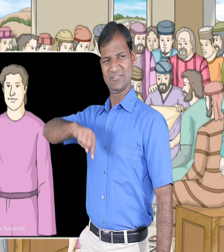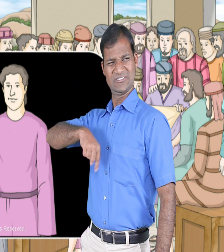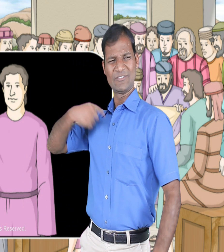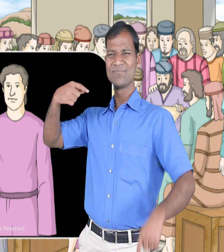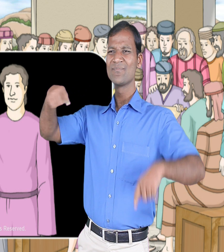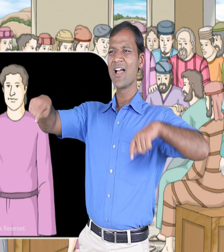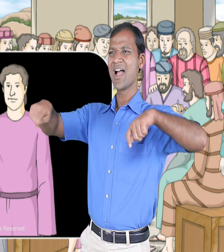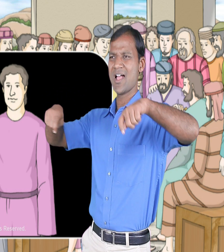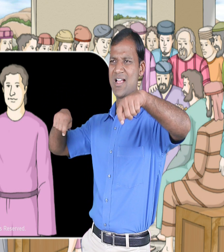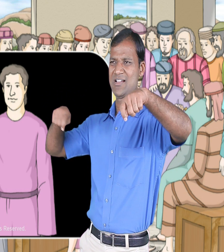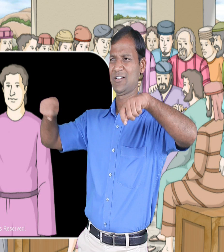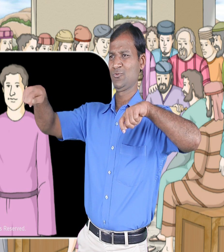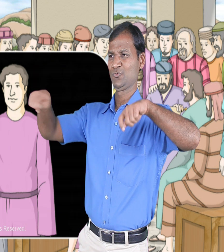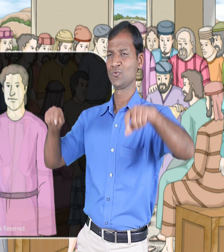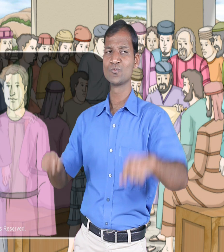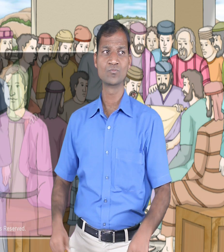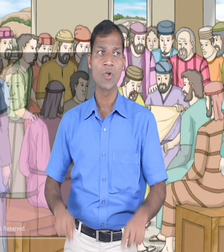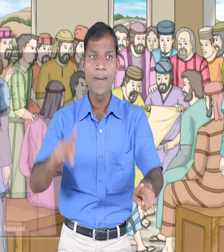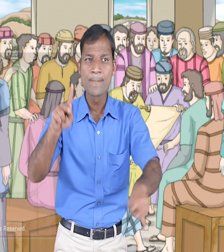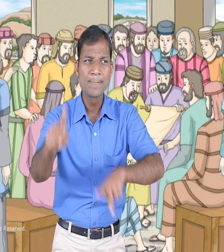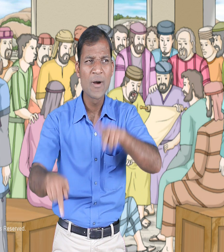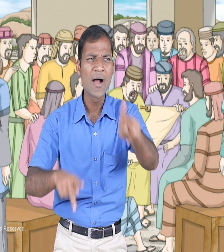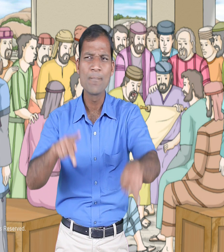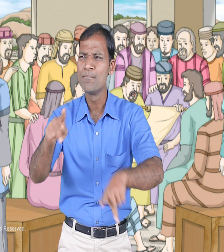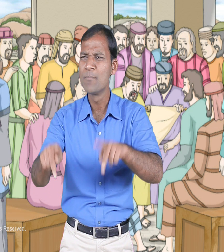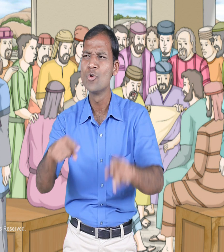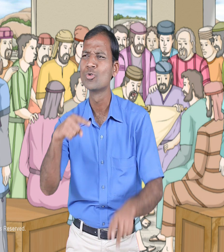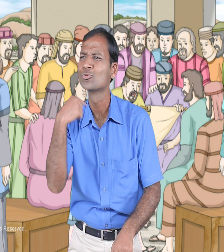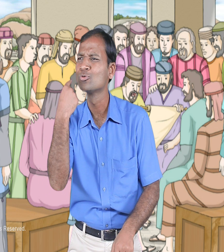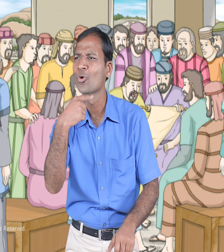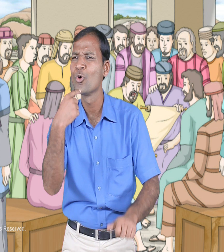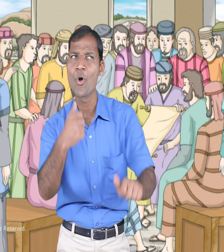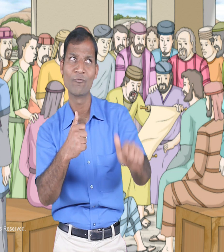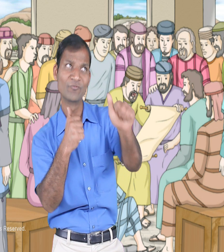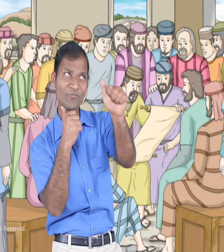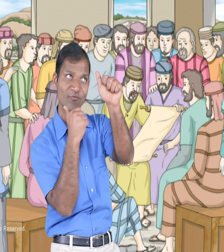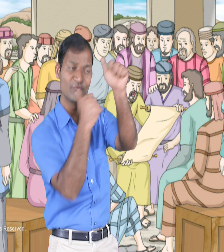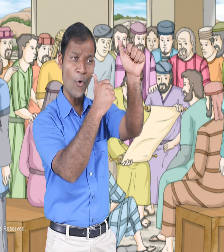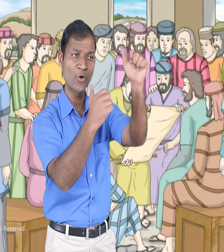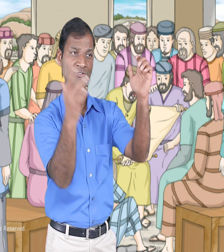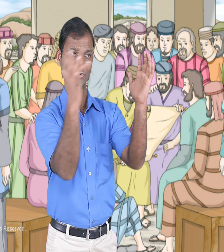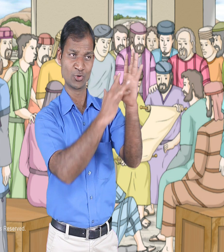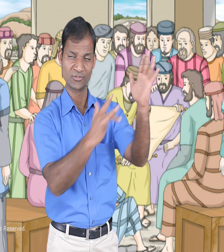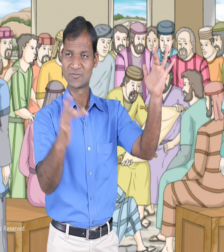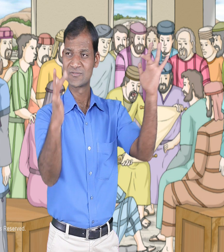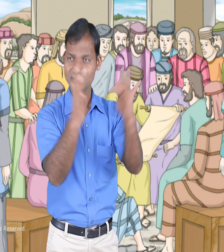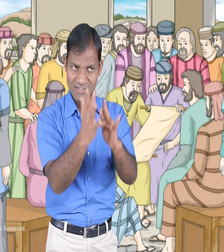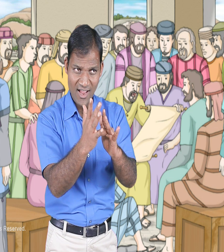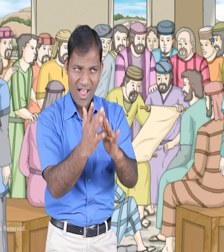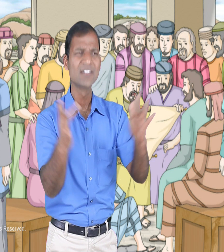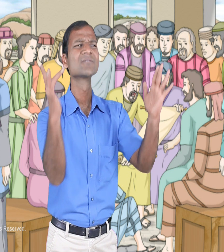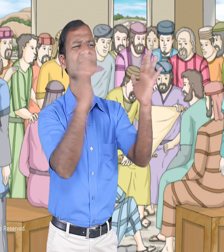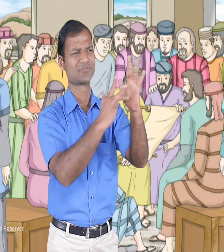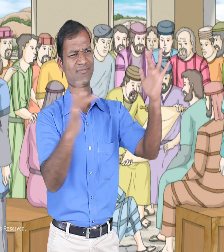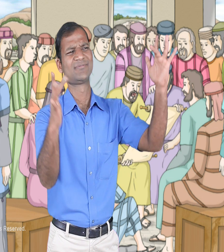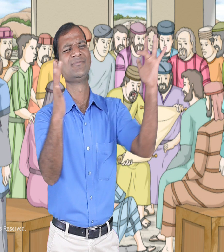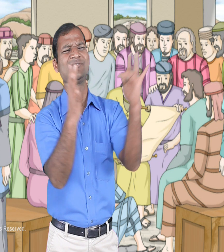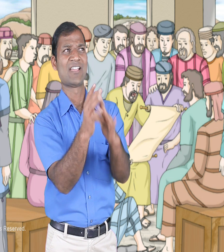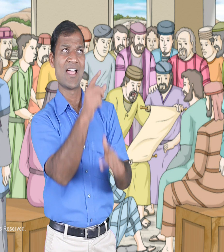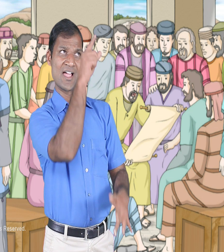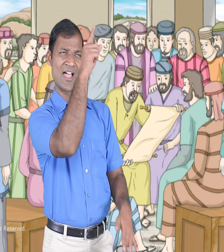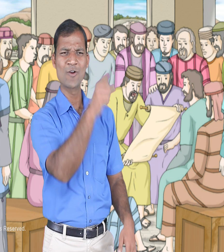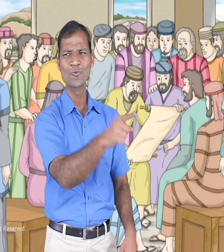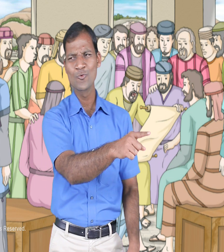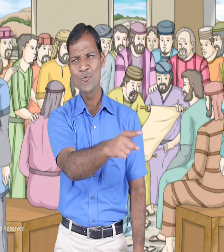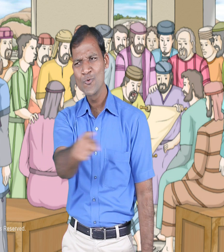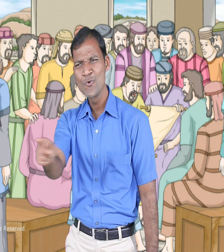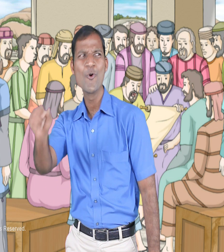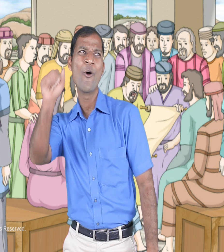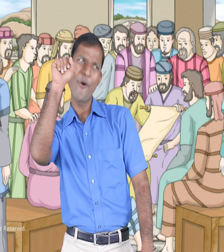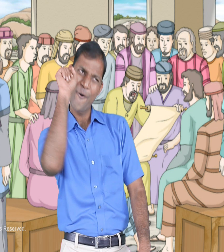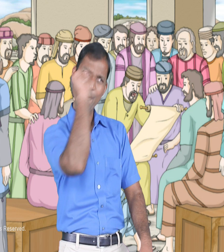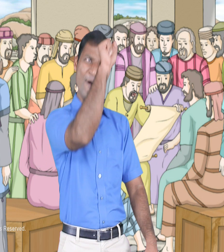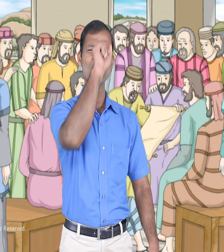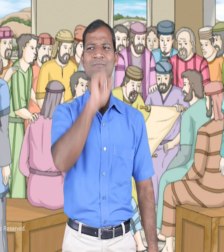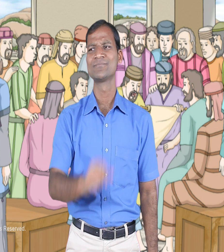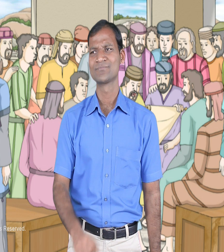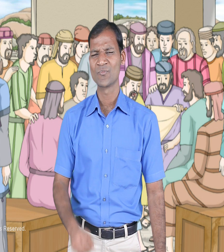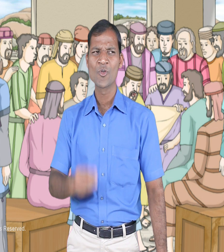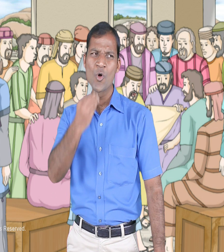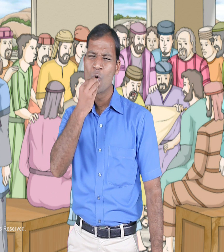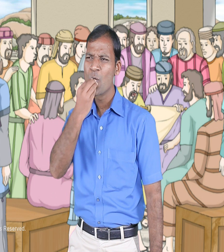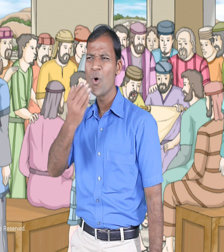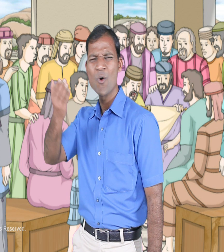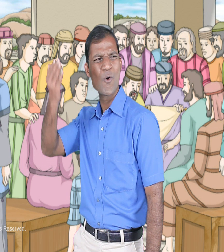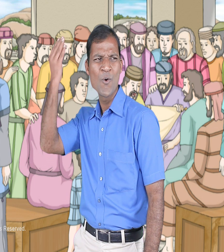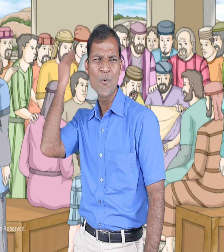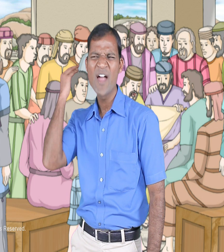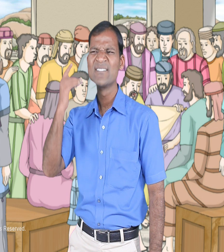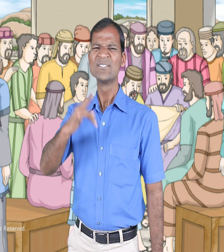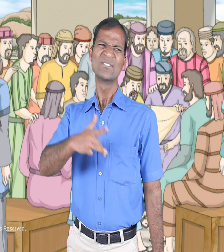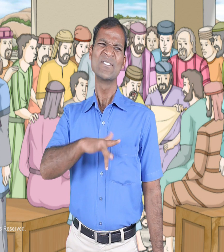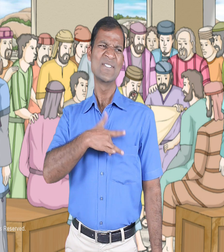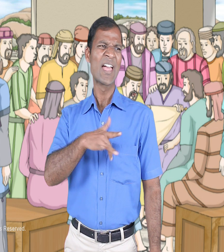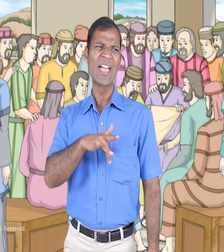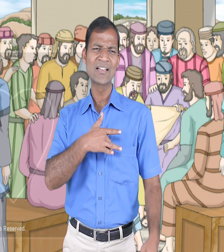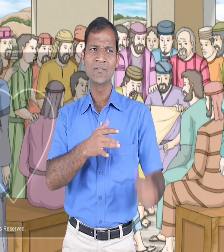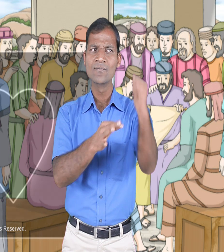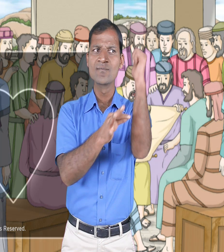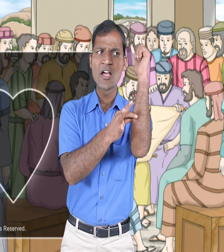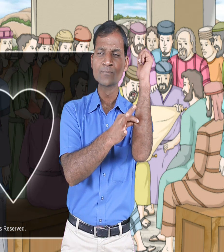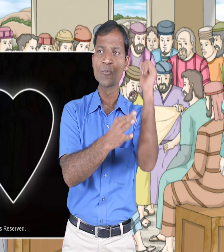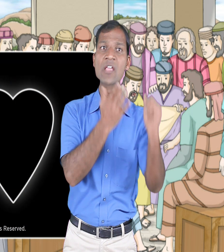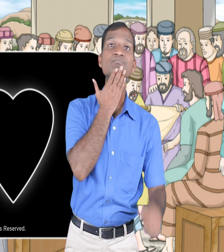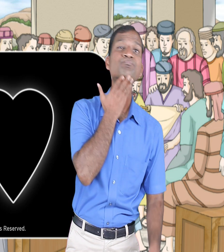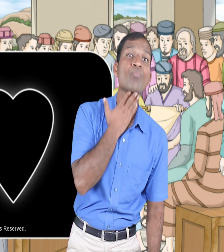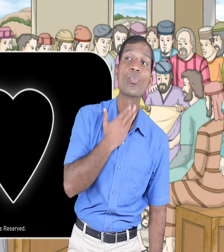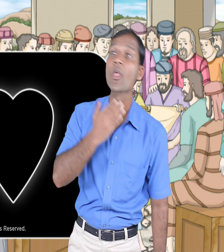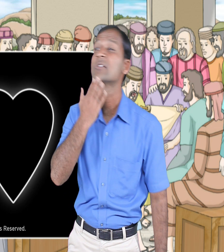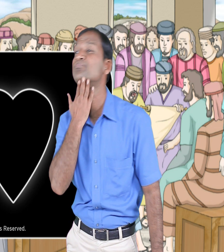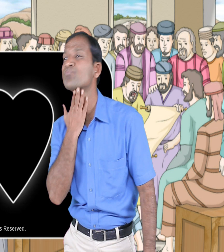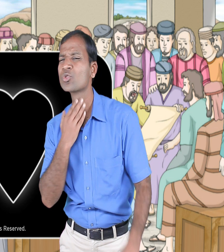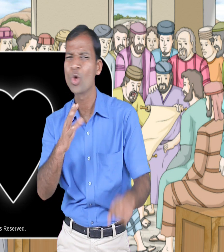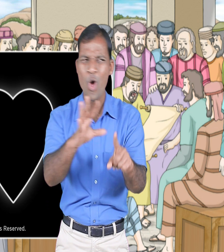Against such things there is no law.